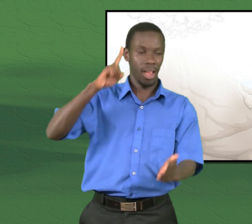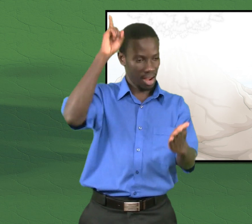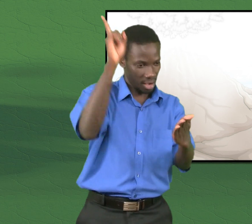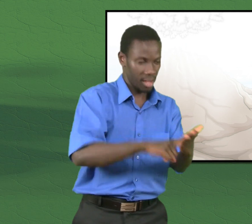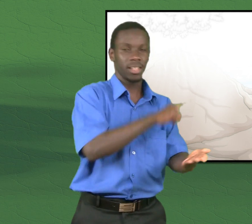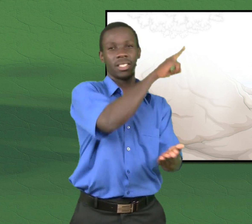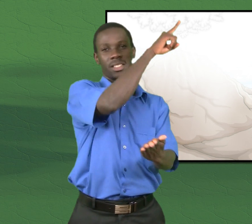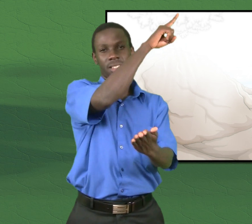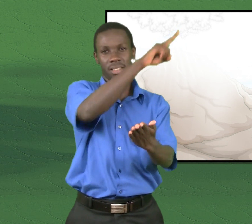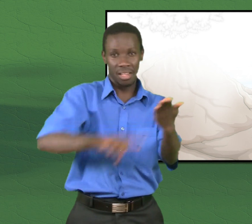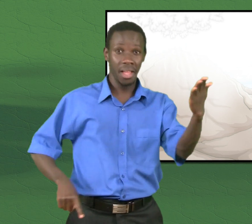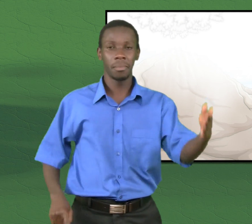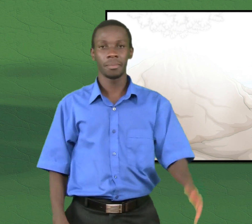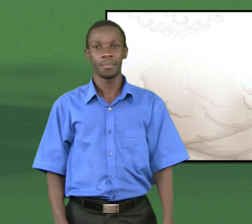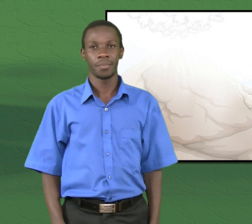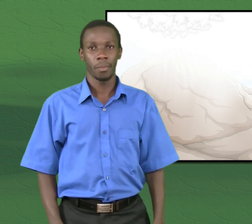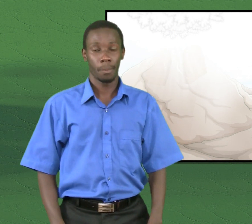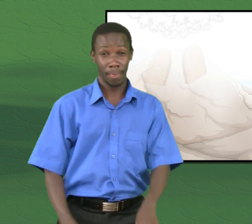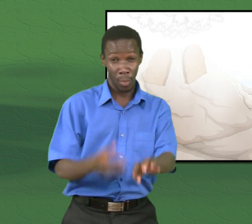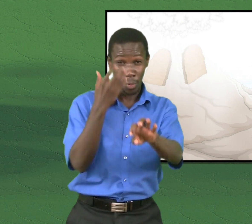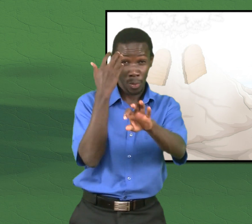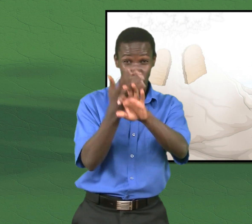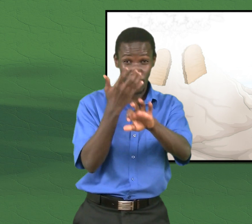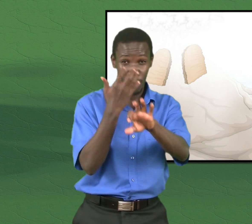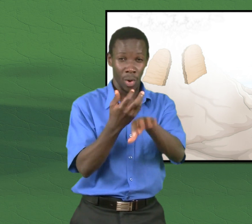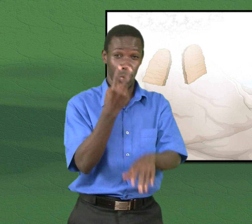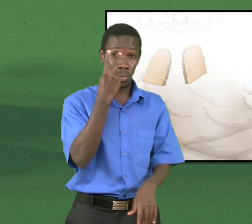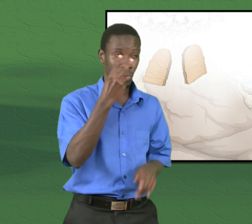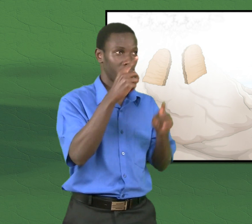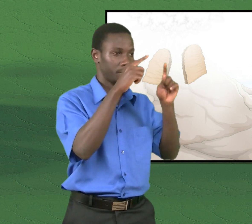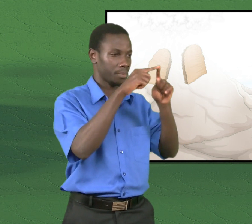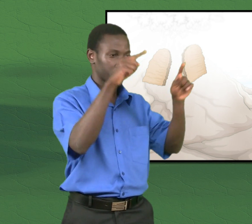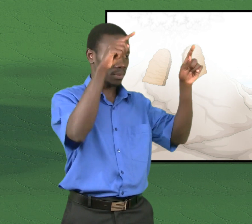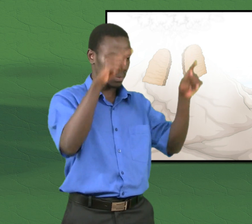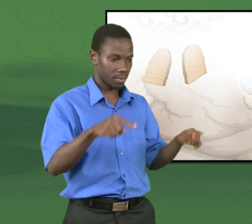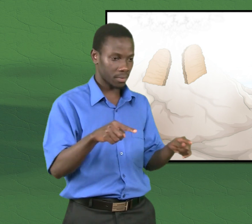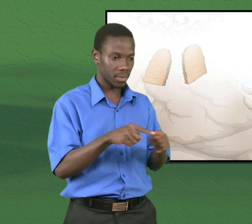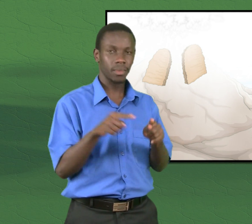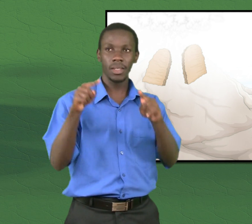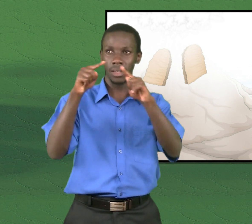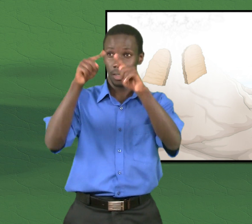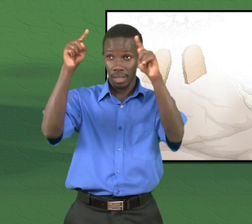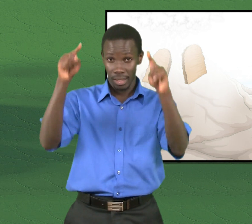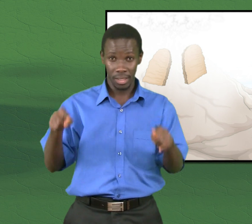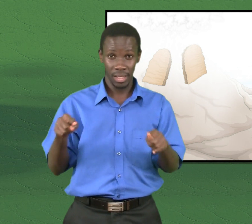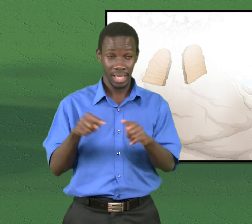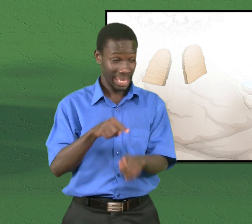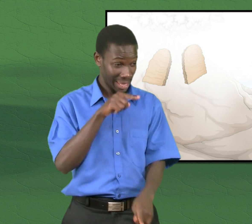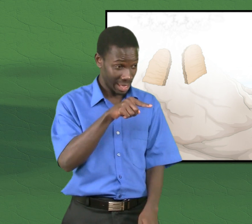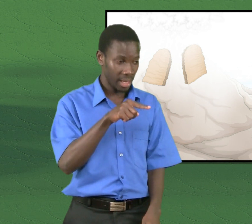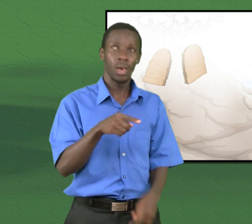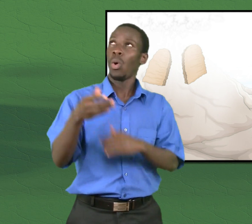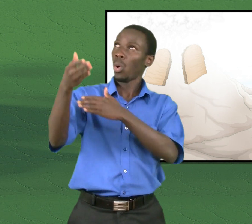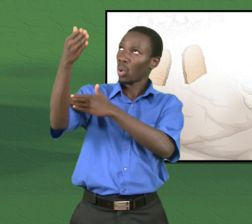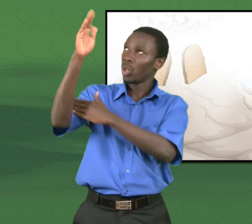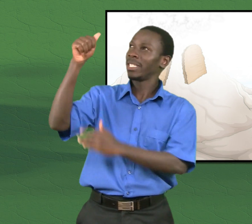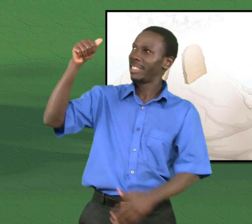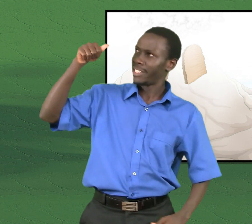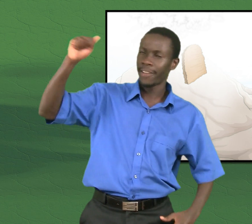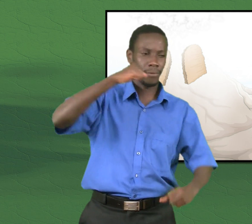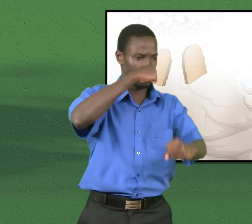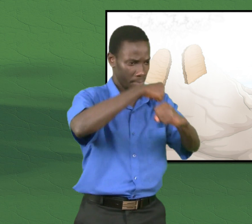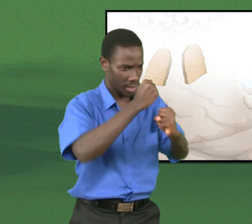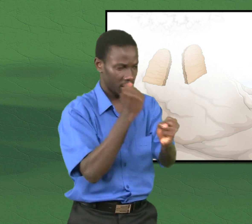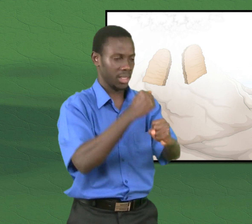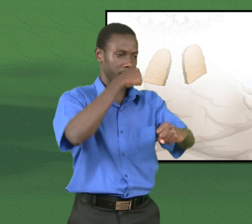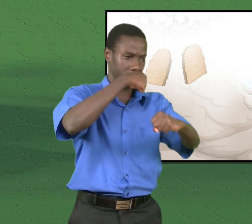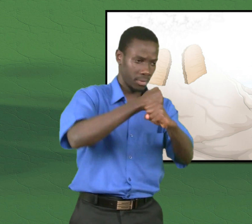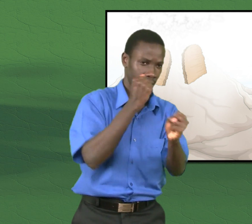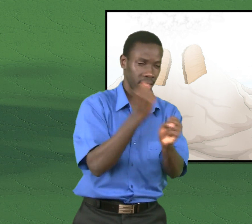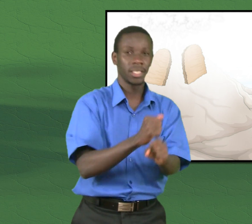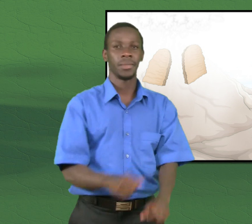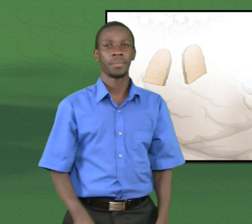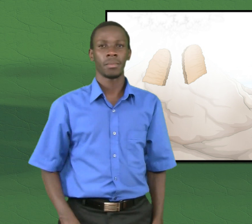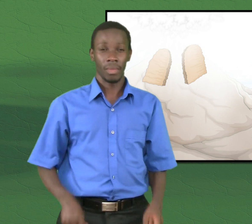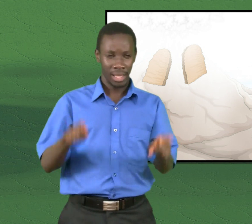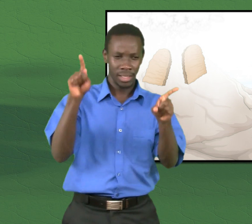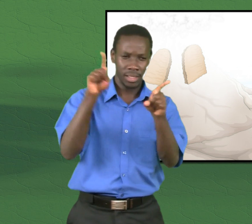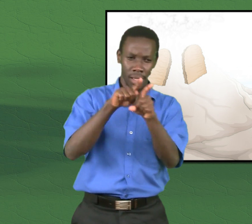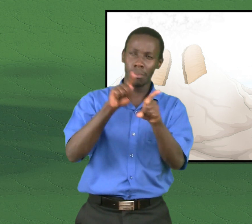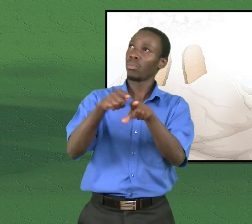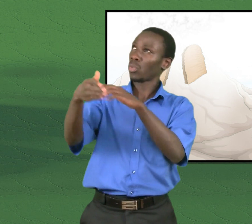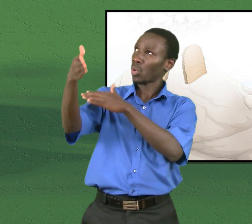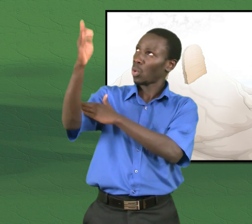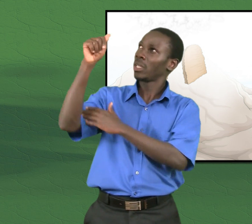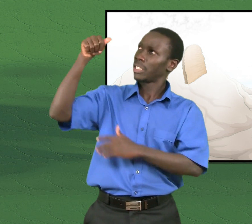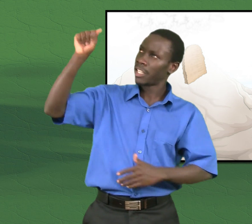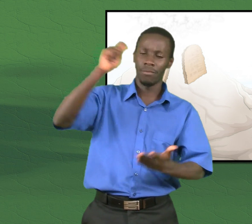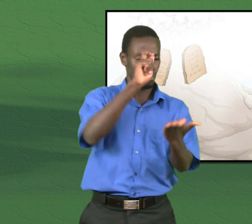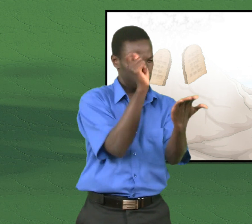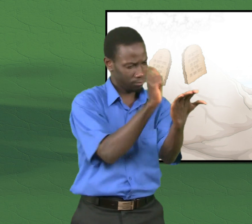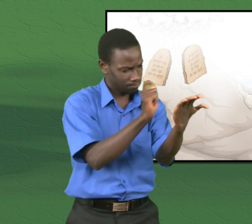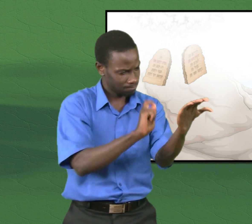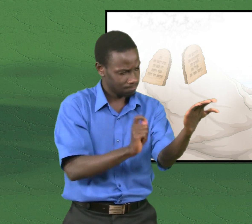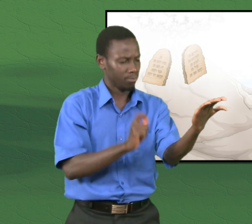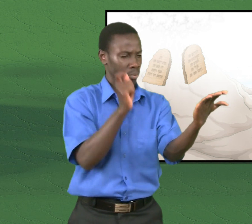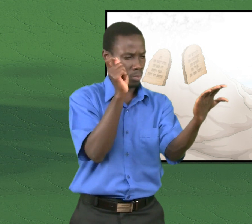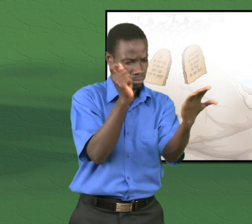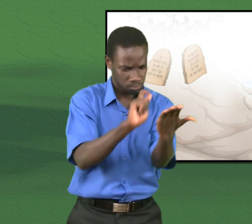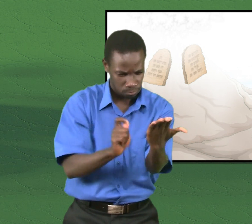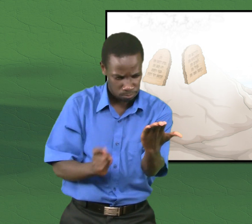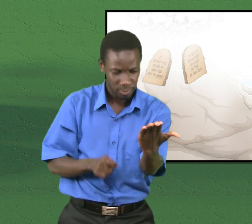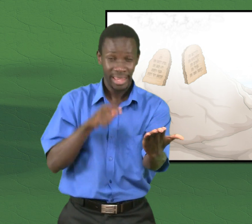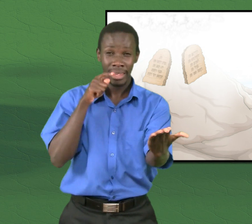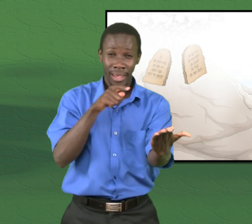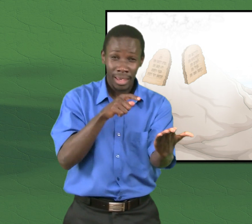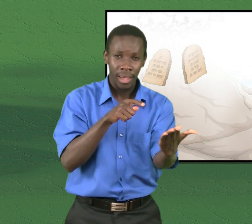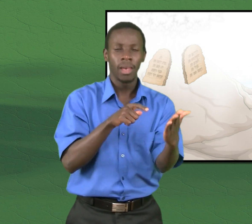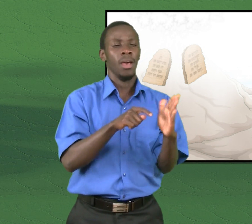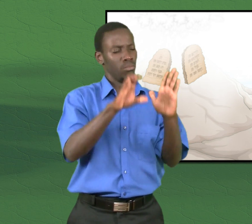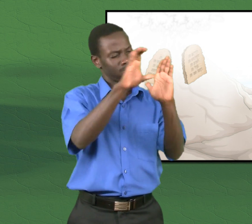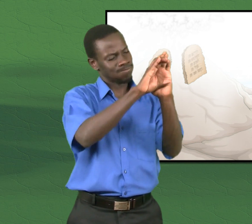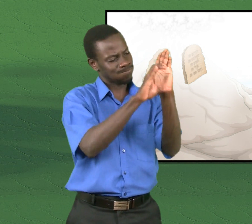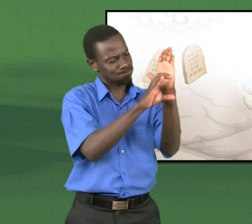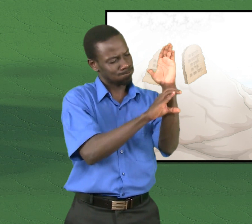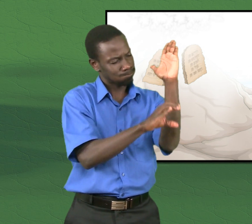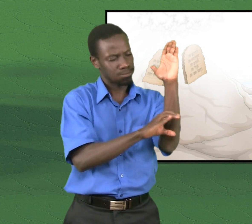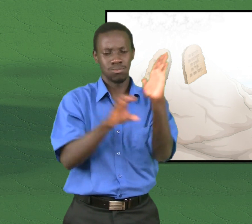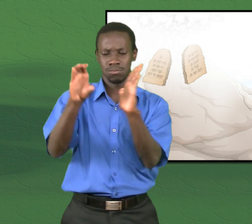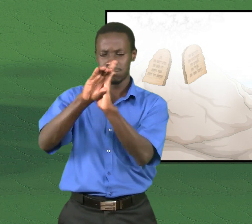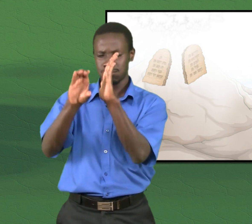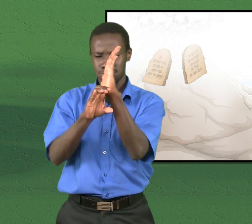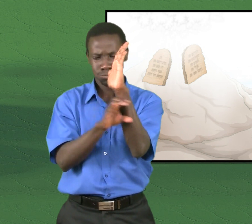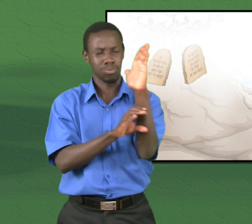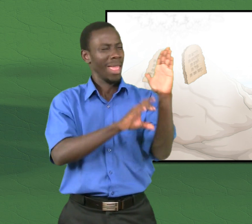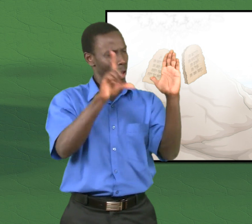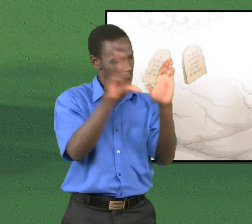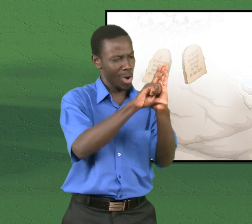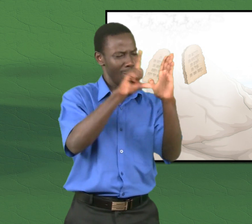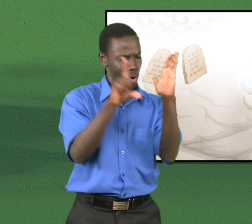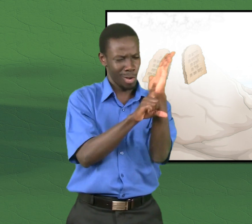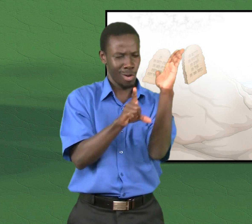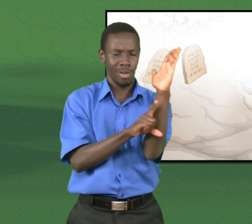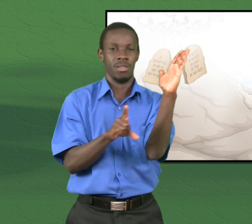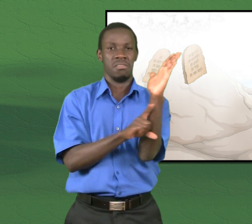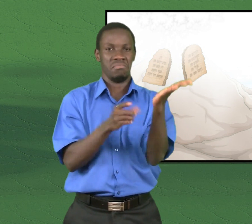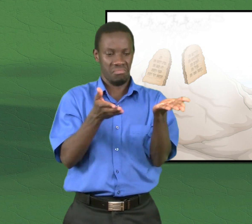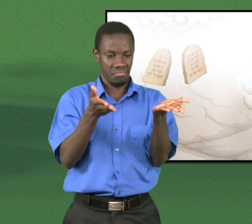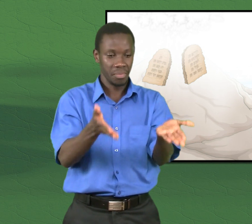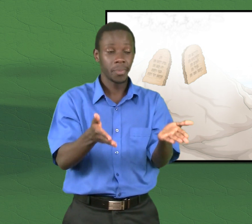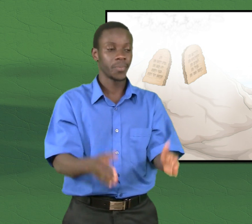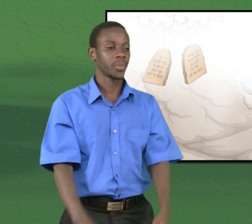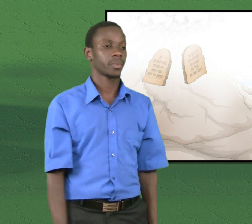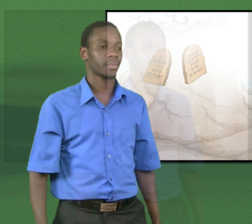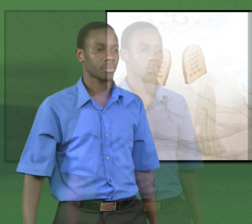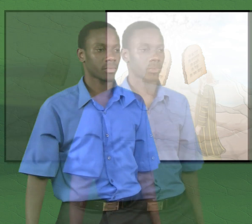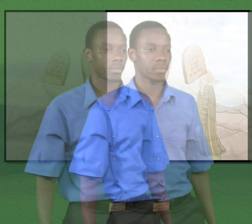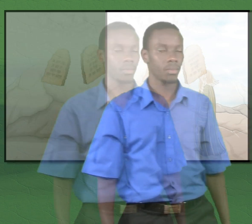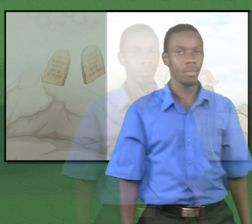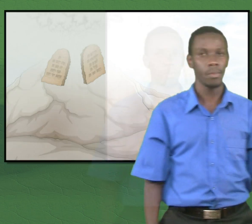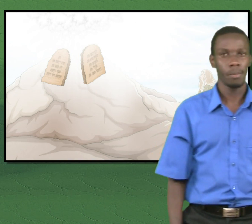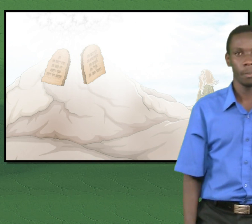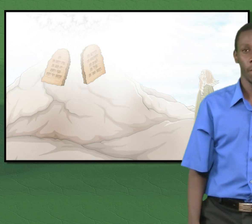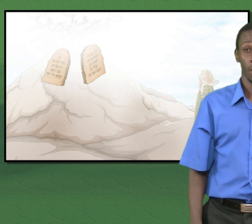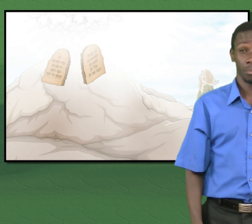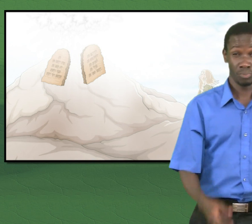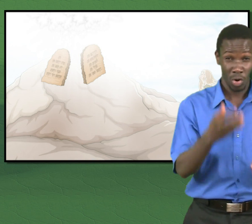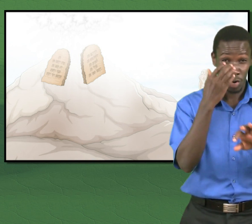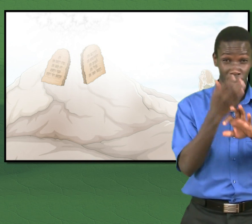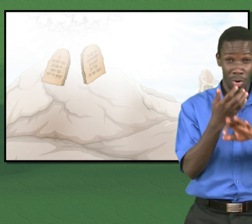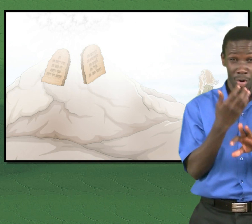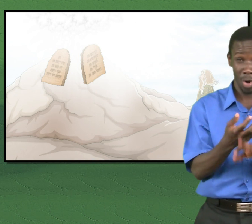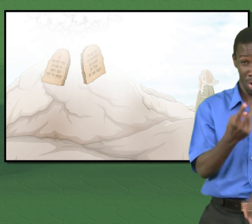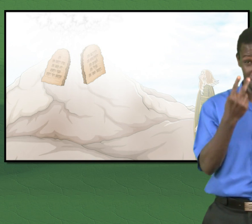Then Moses turned and went down the mountain with the two tablets of the Testimony in his hands. They were inscribed on both sides, front and back.